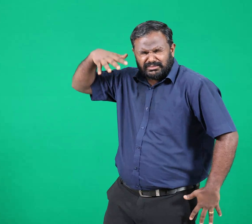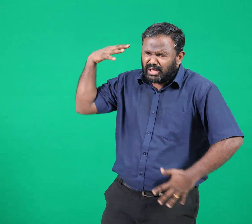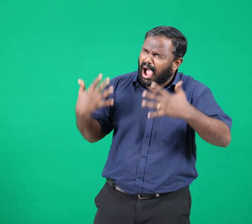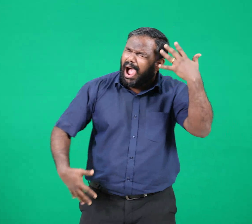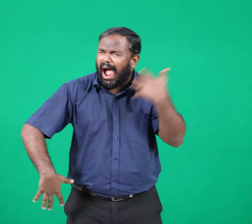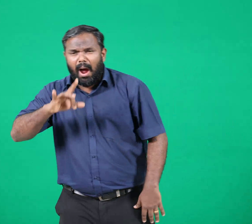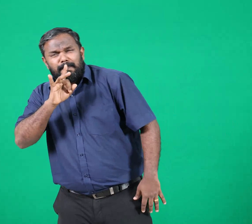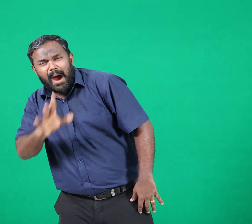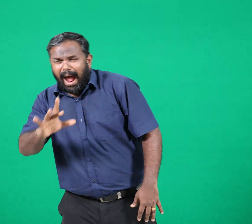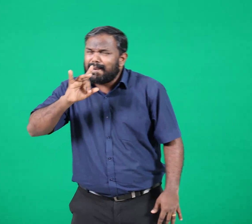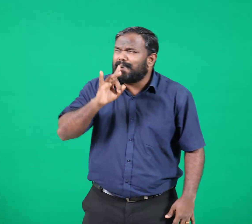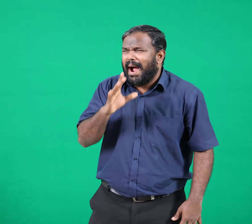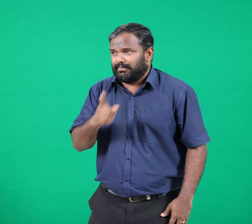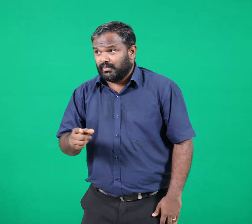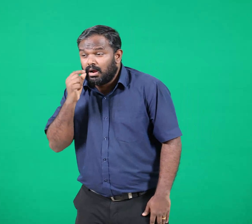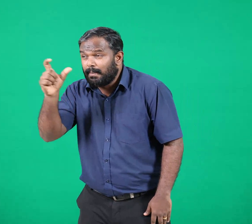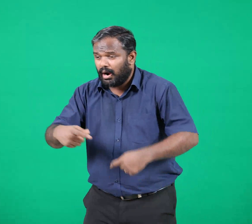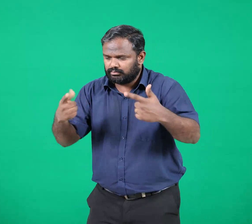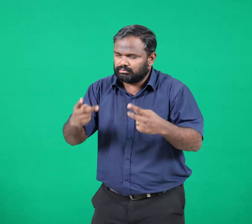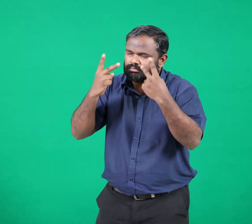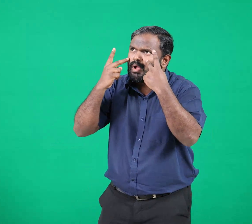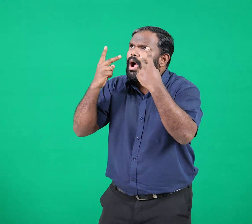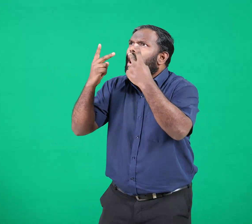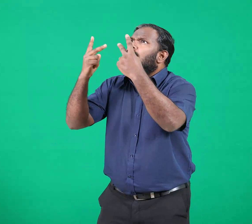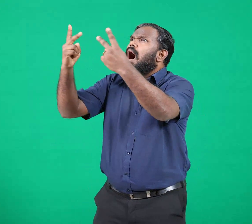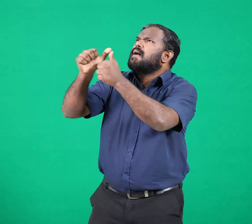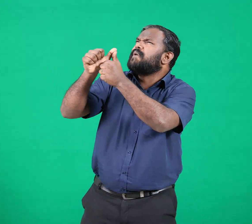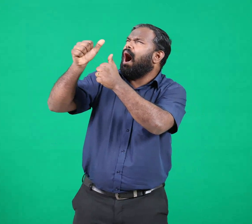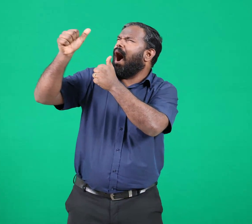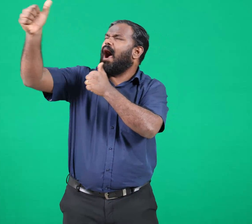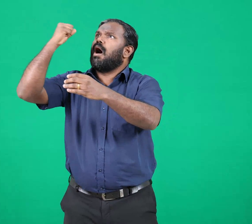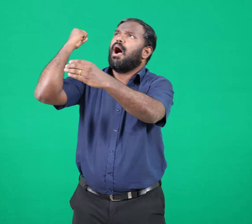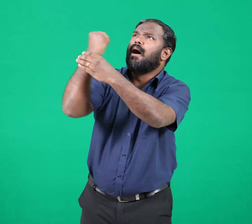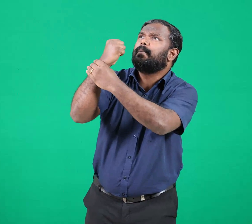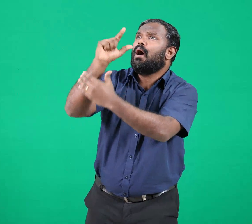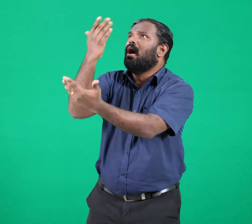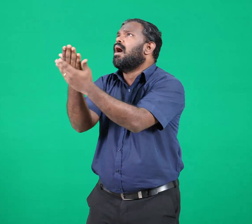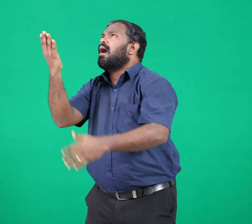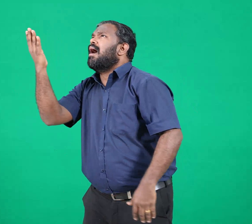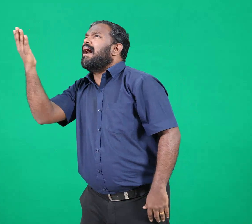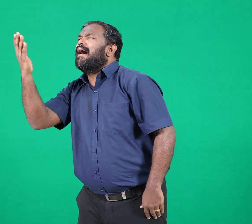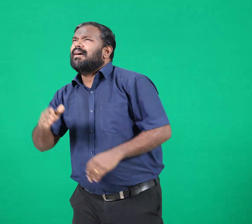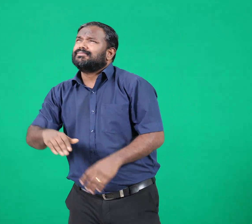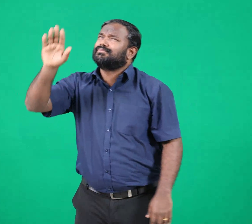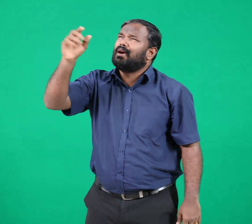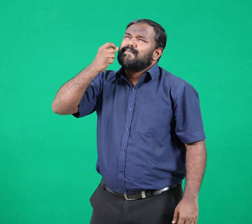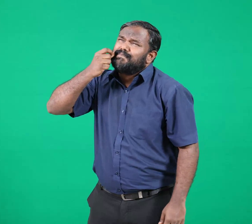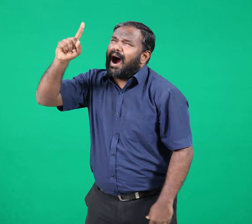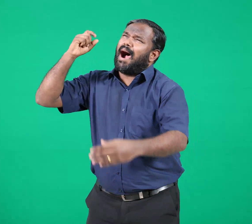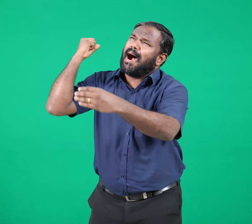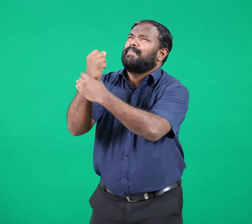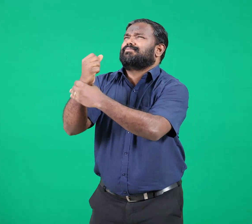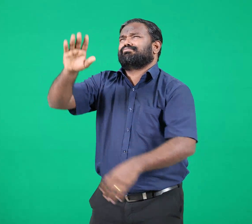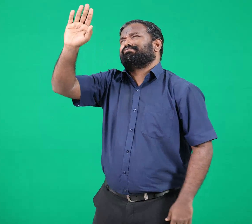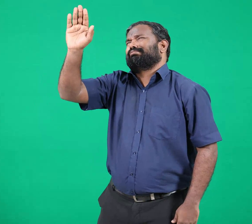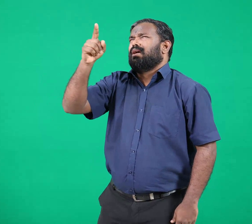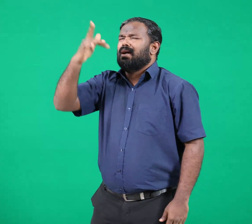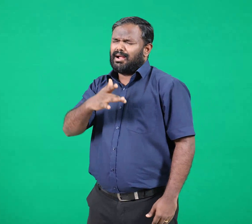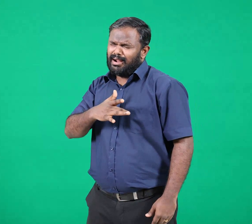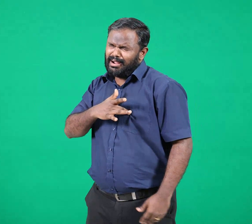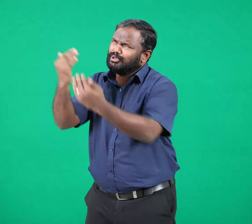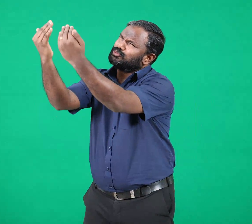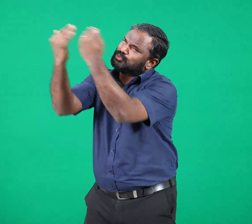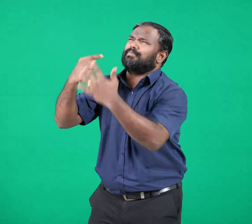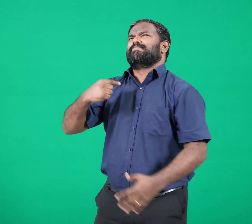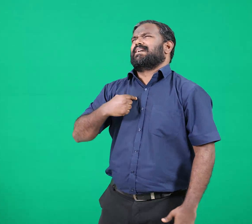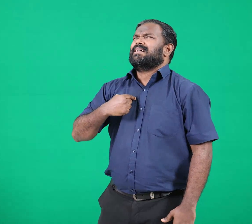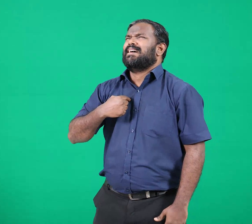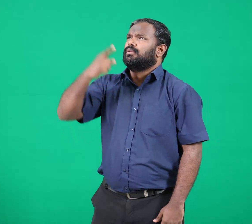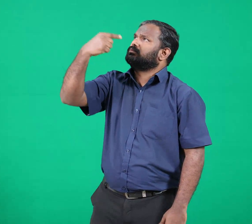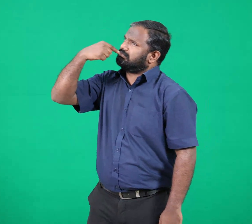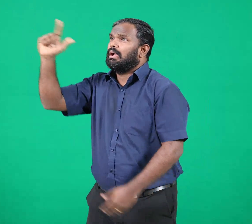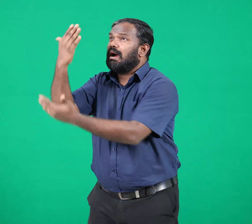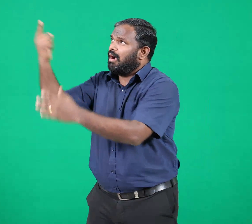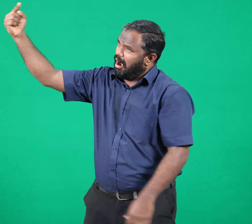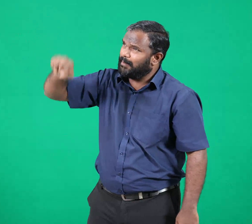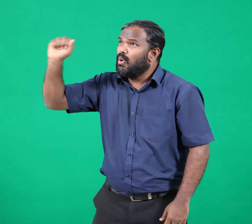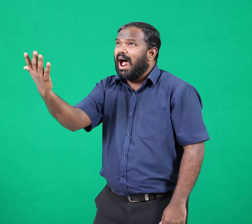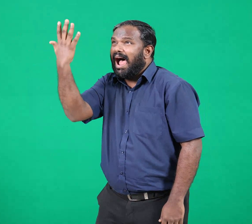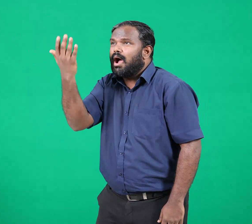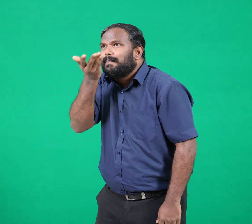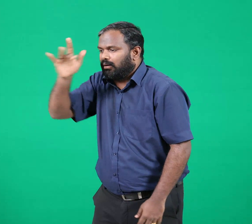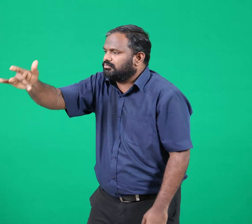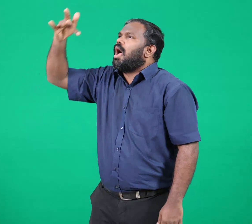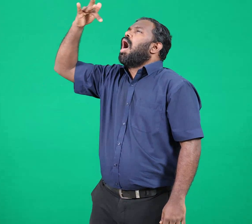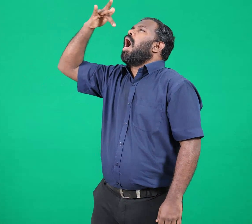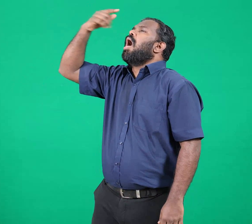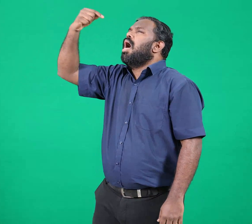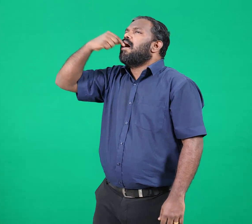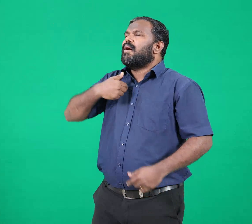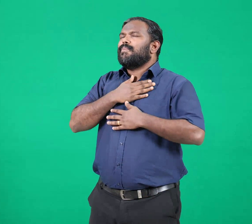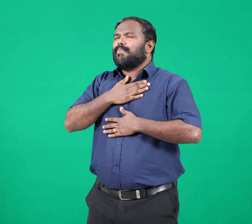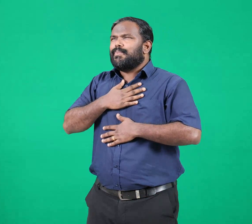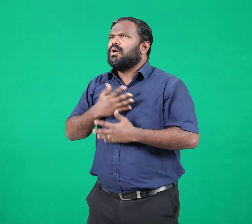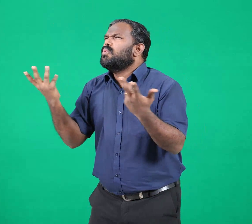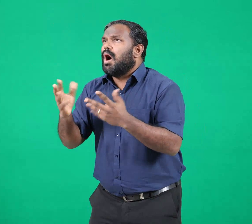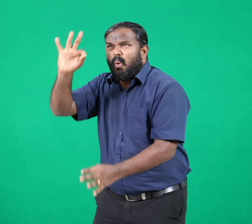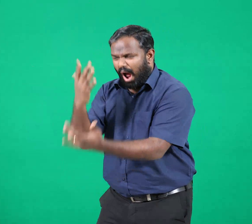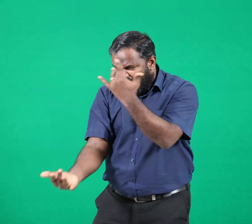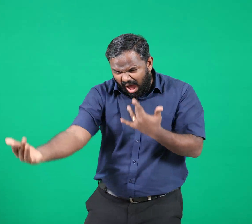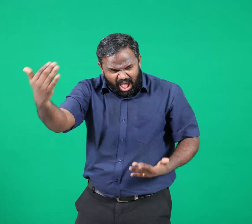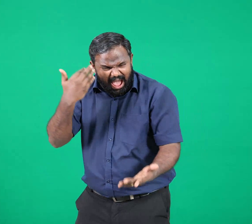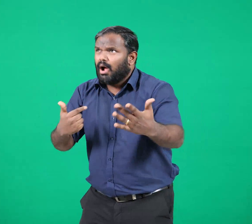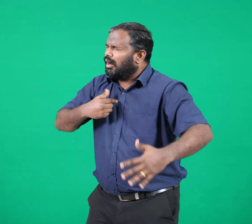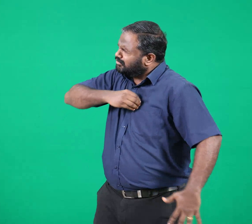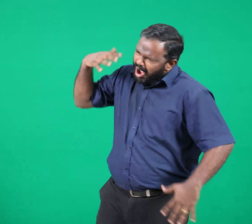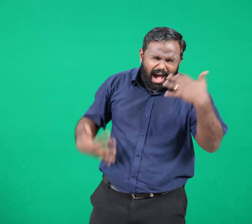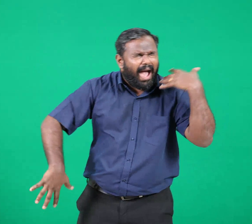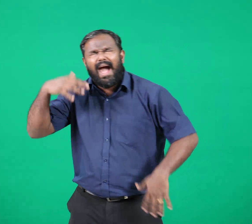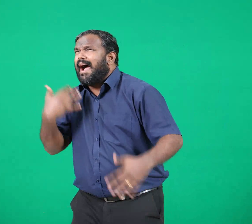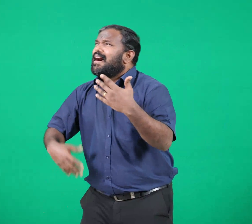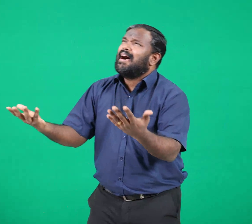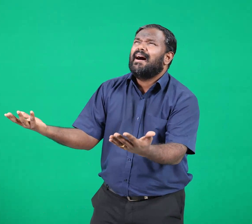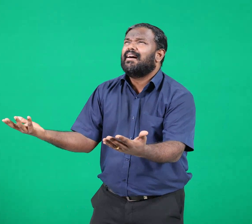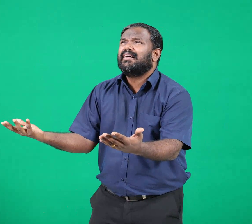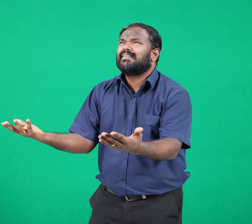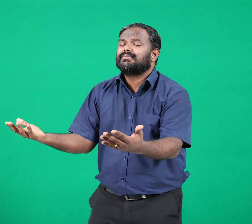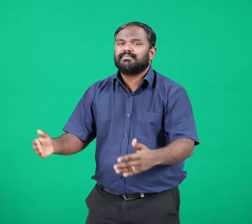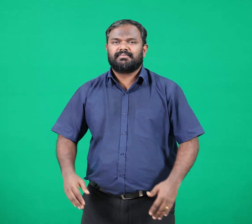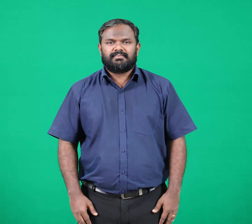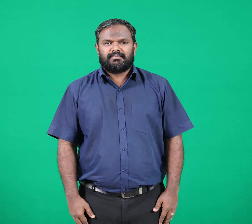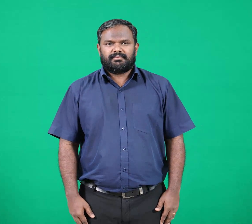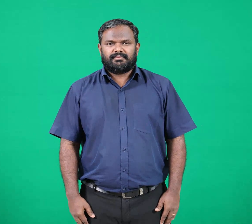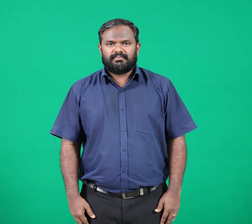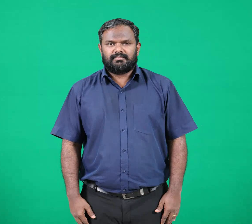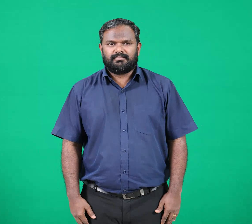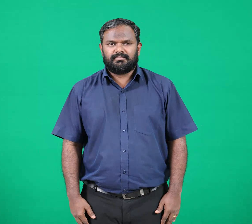So he cried out, ' Father Abraham, have mercy on me and send Lazarus to dip the tip of his finger in water and cool my tongue. For I am in agony in this fire.'